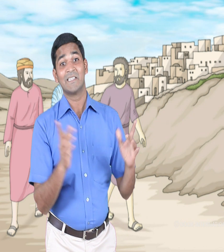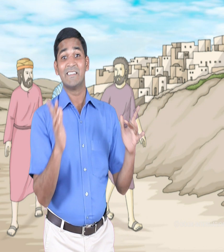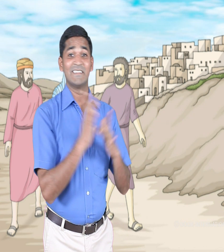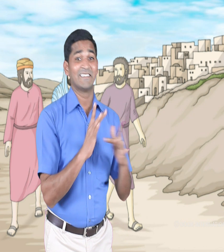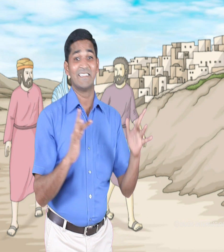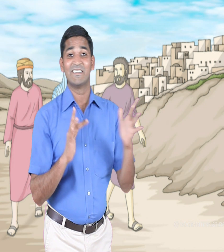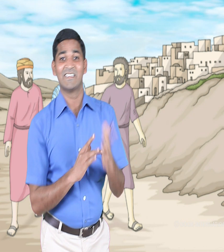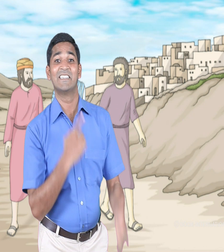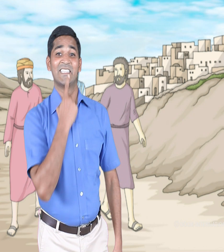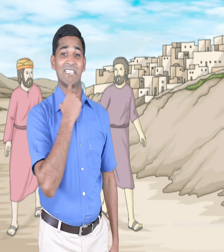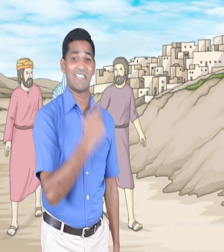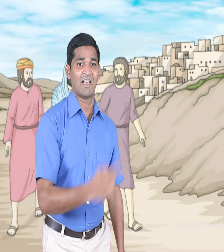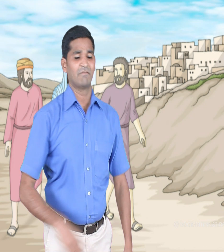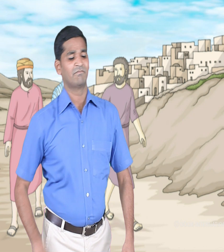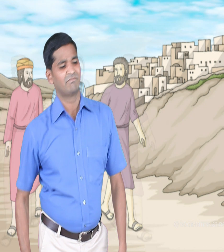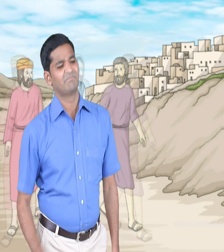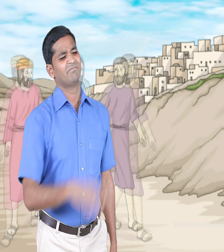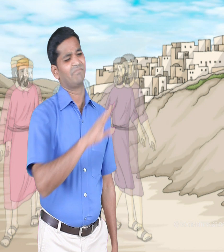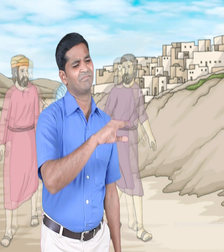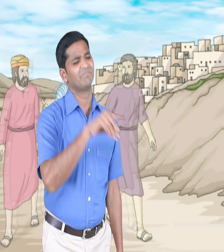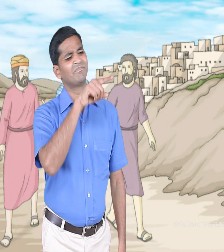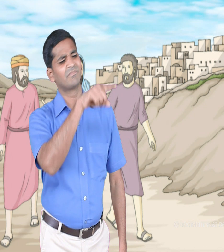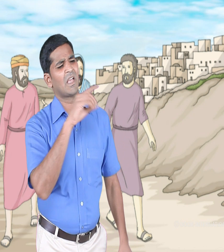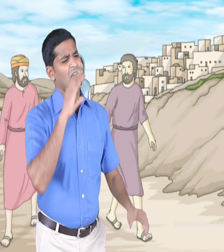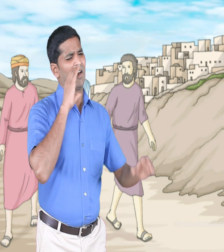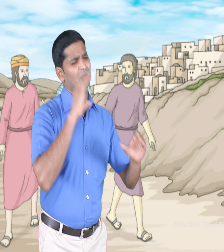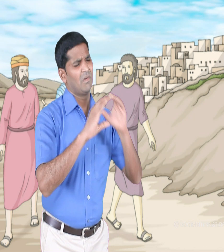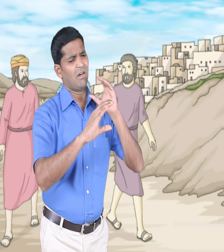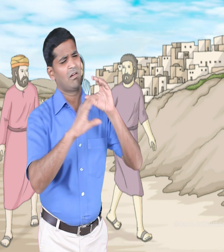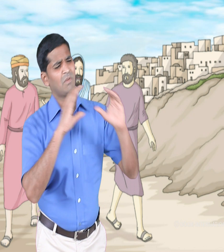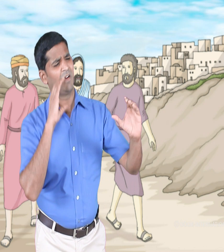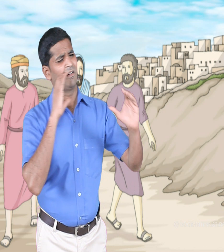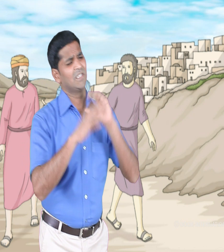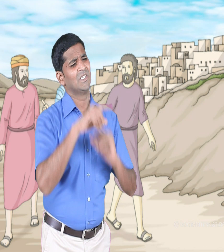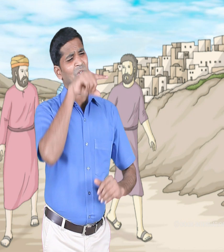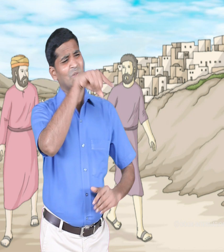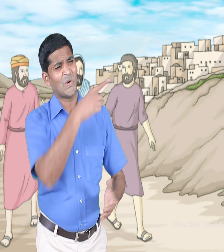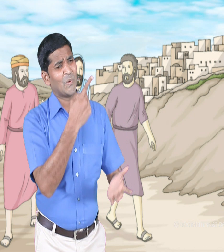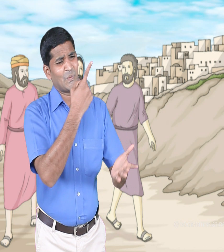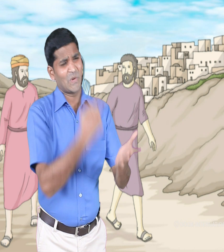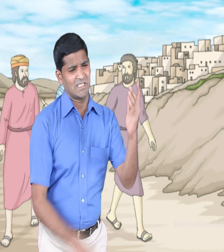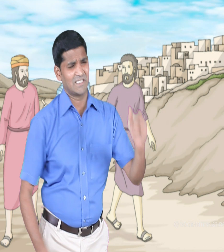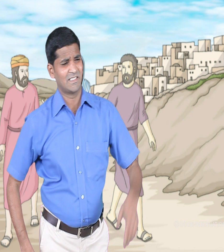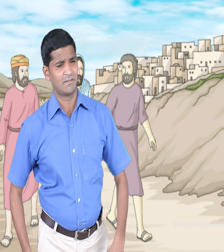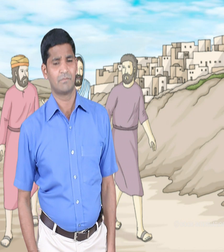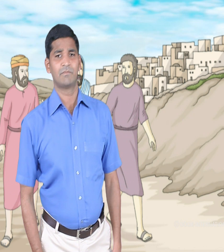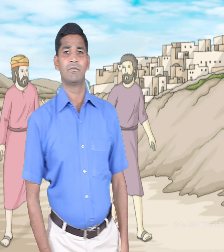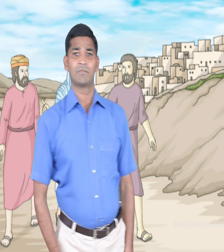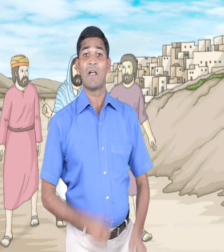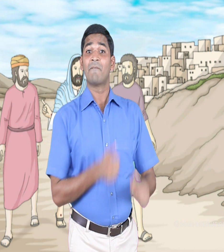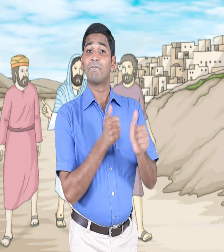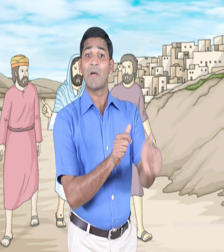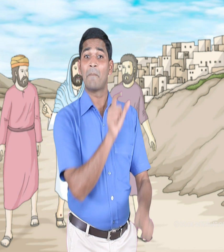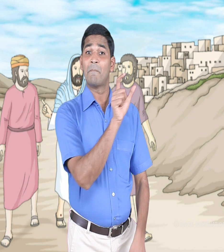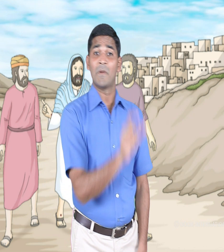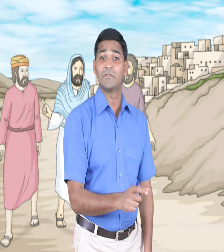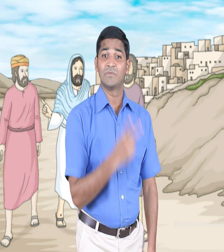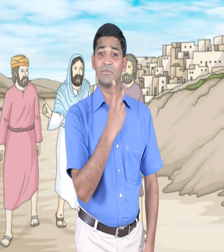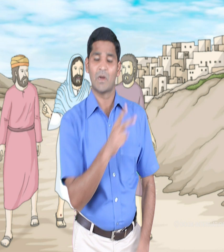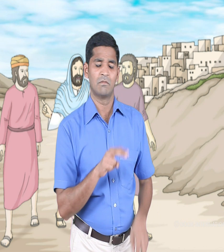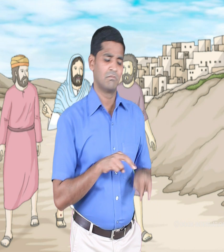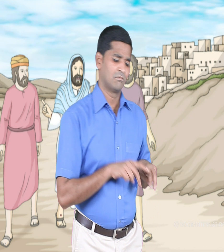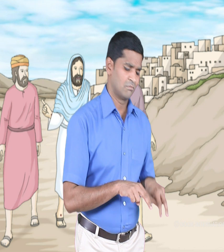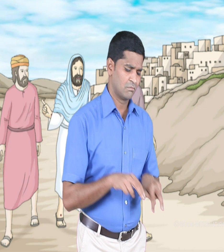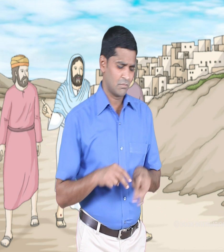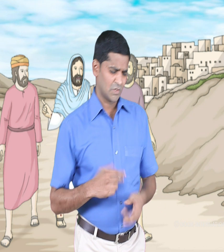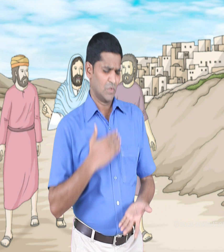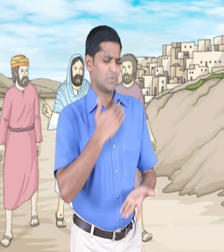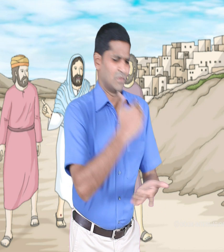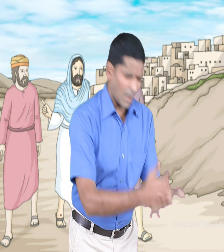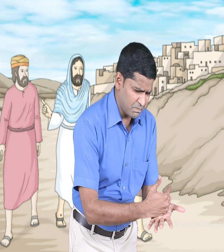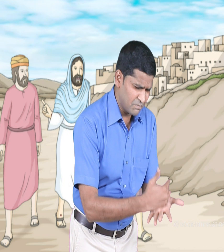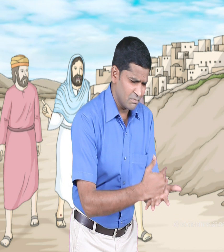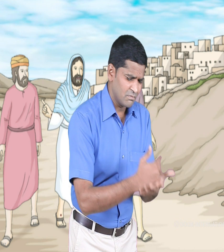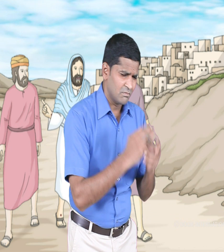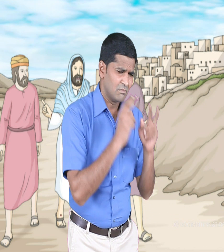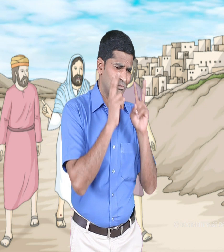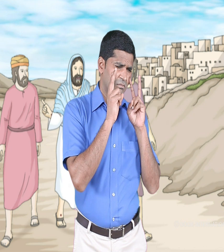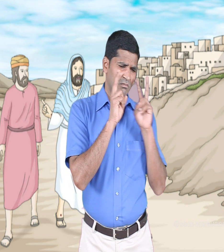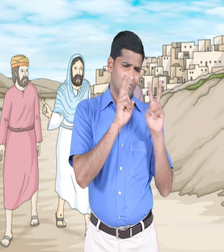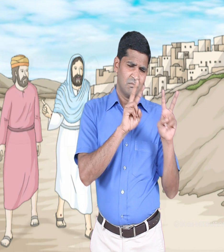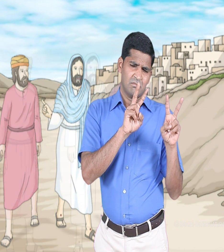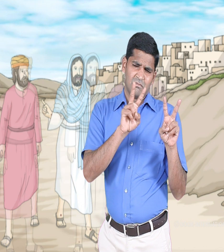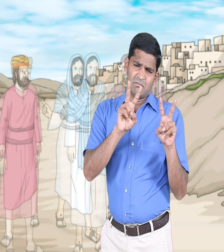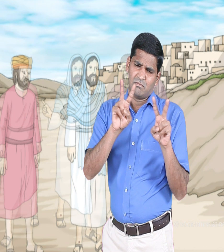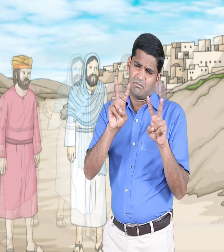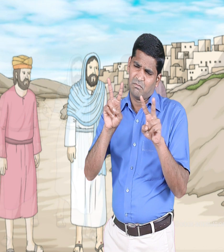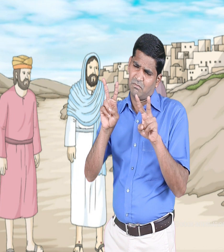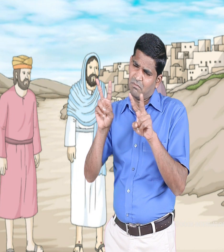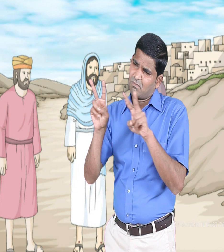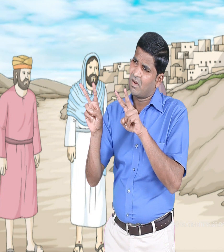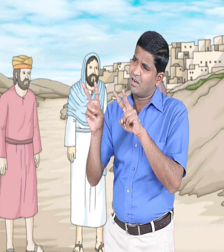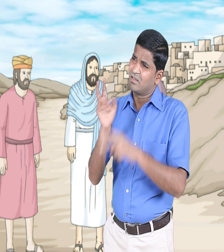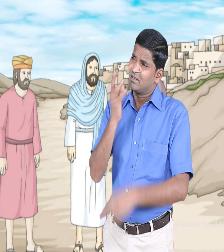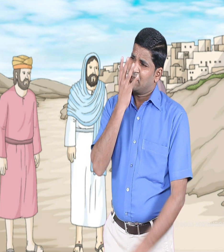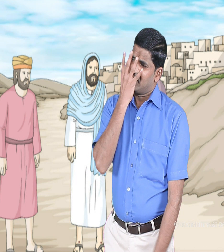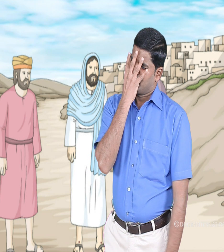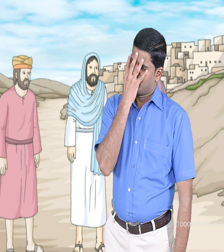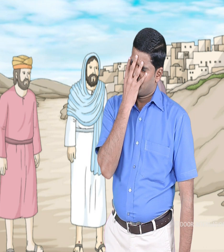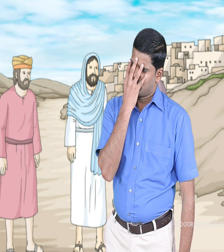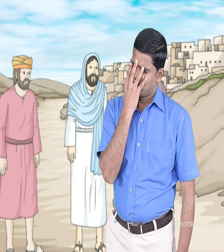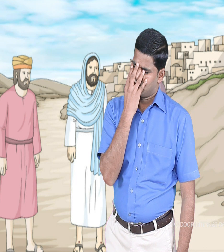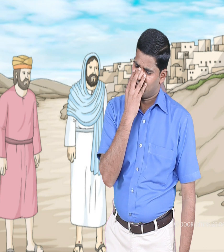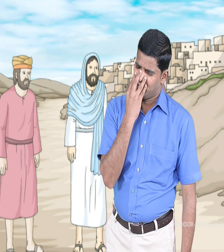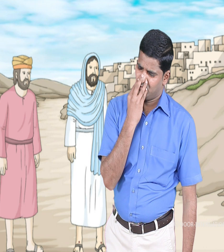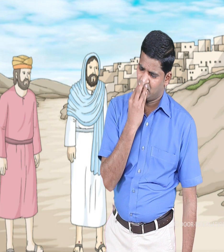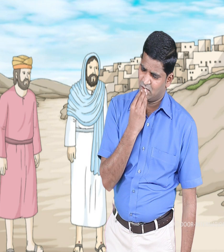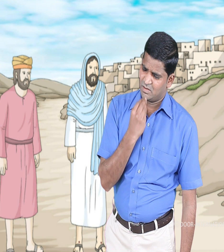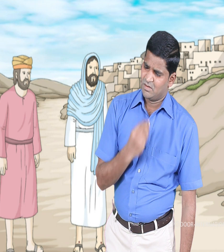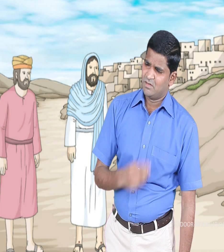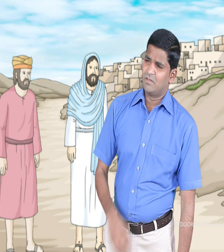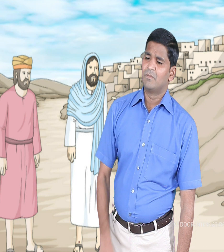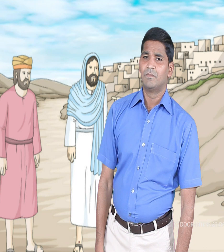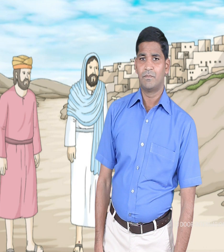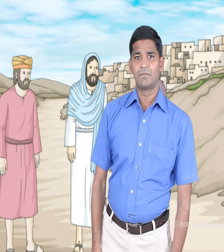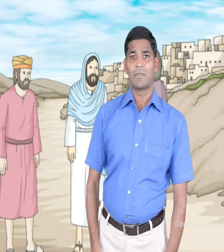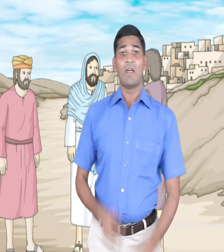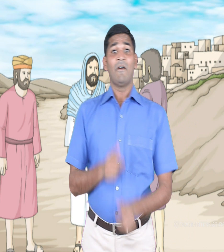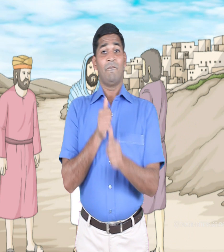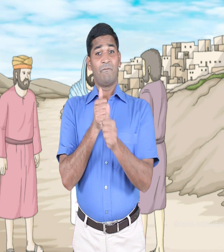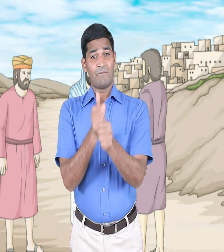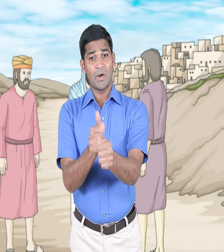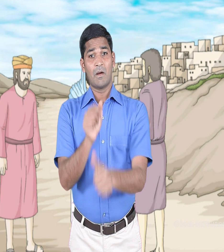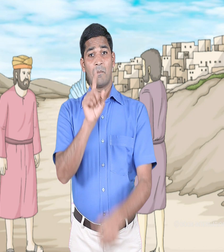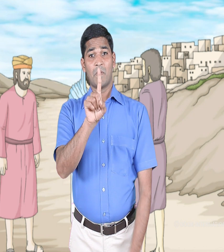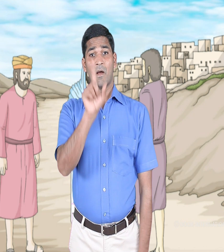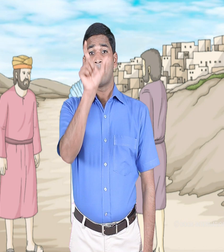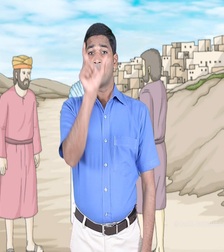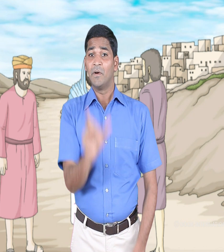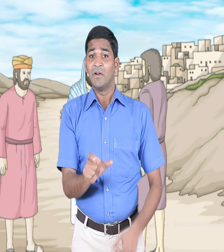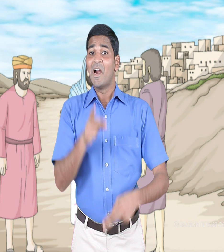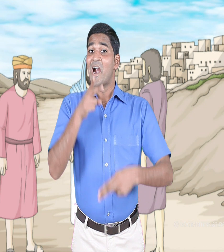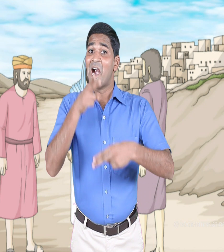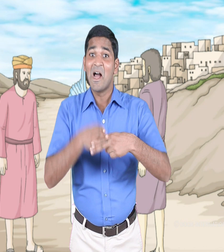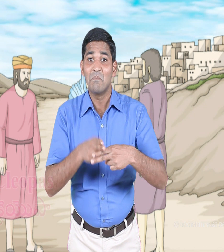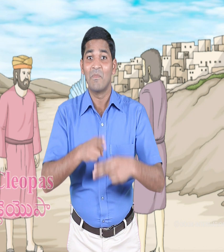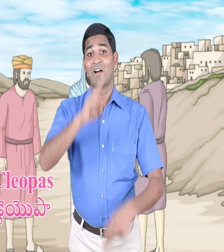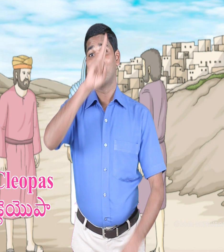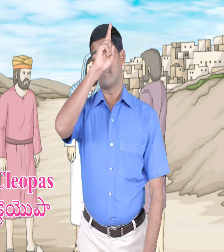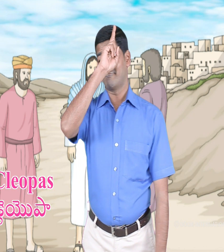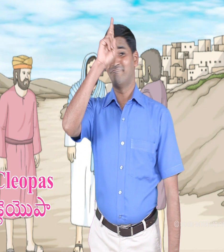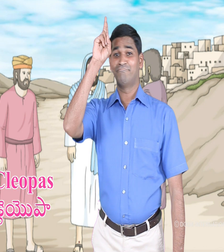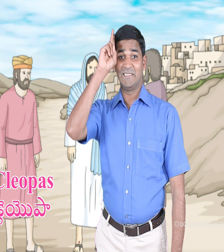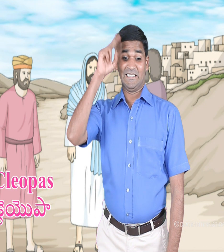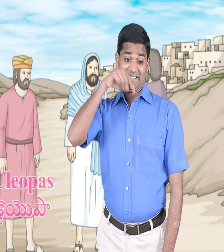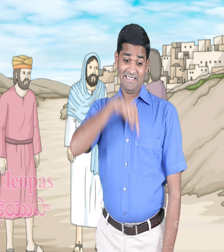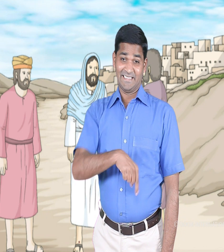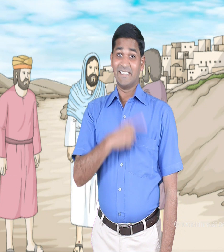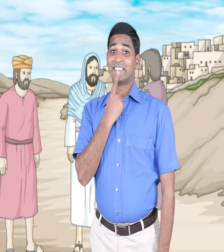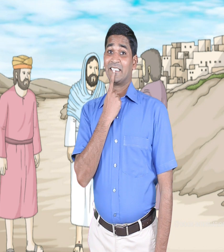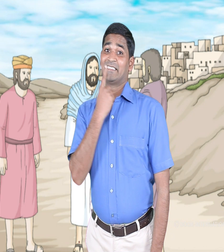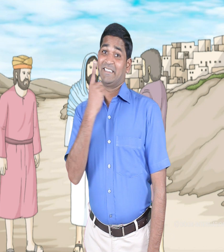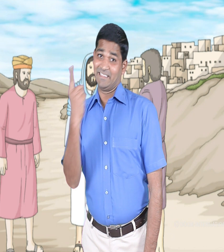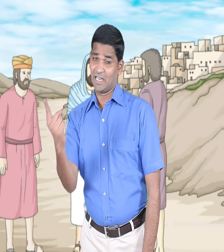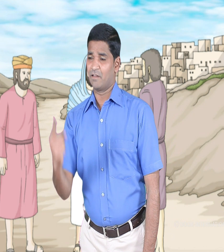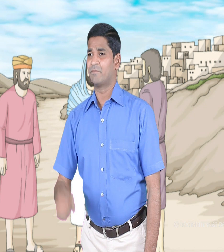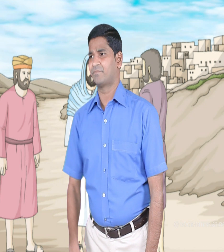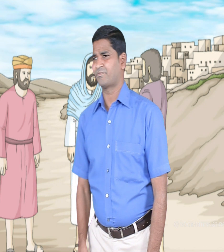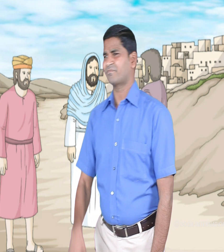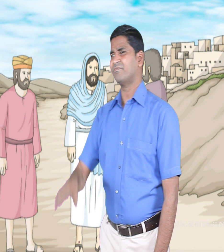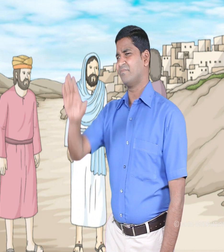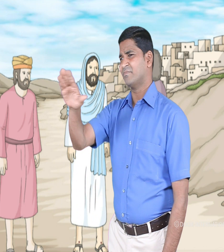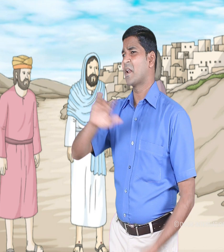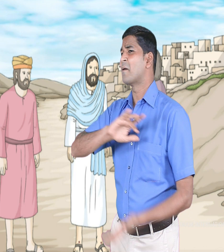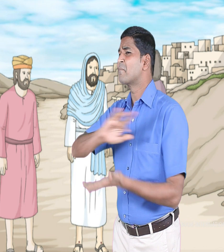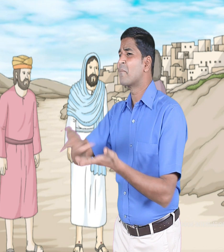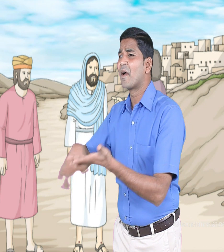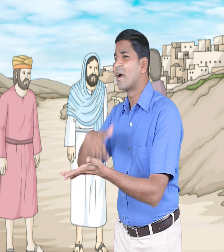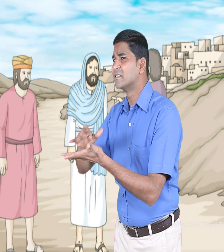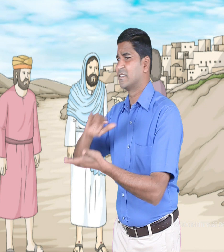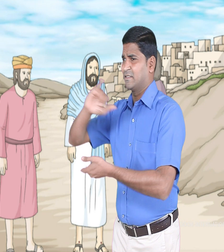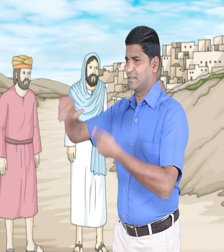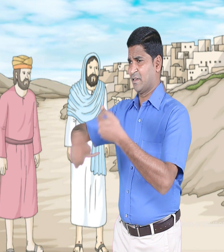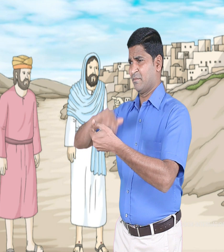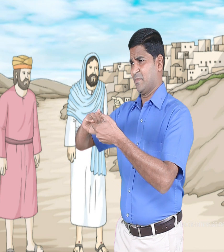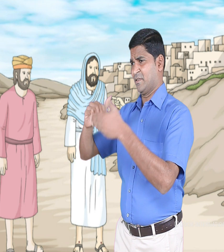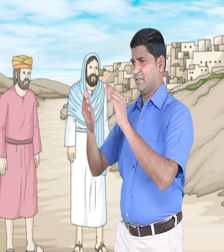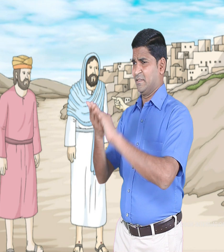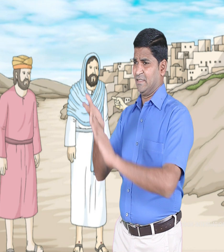He asked them, “What are you discussing so intently as you walk along?” They stood still, with sadness on their faces.